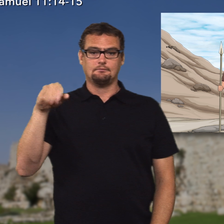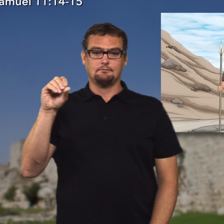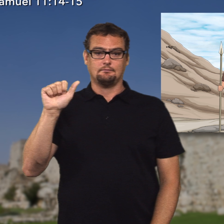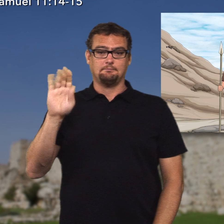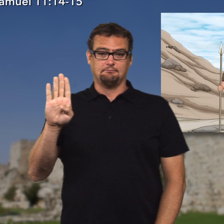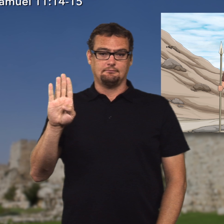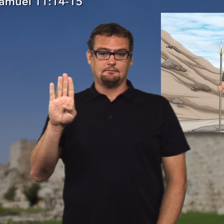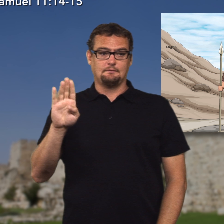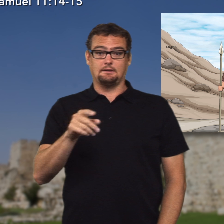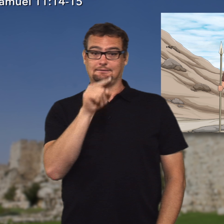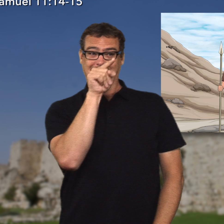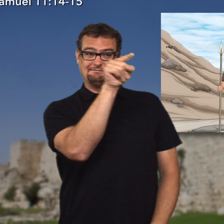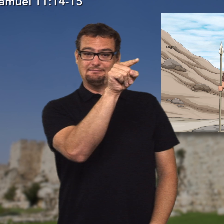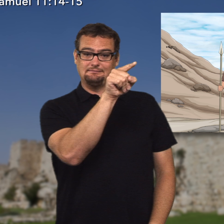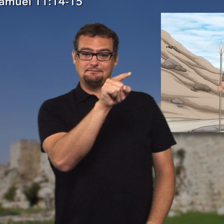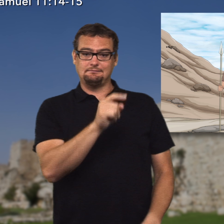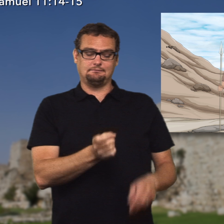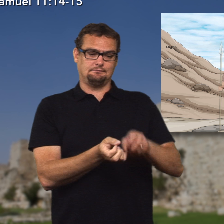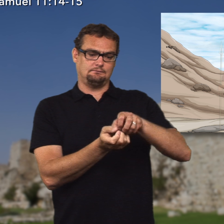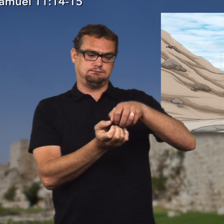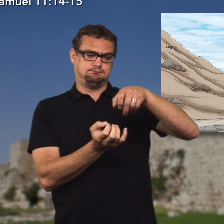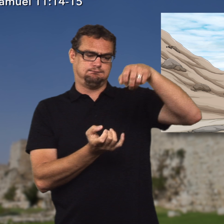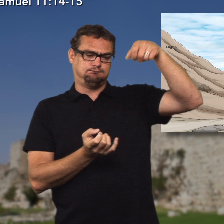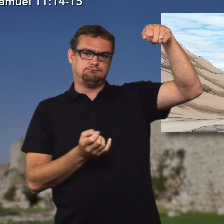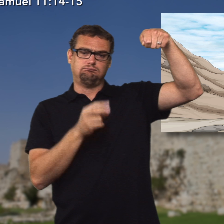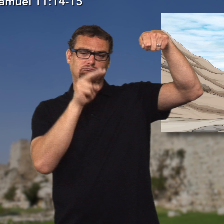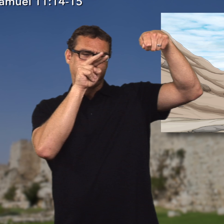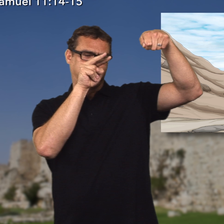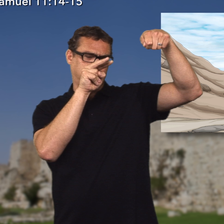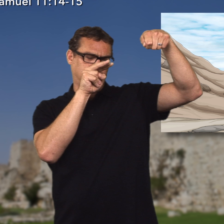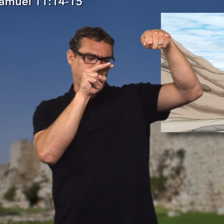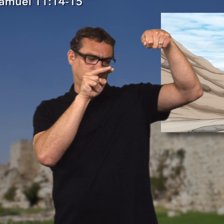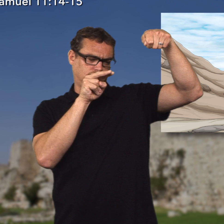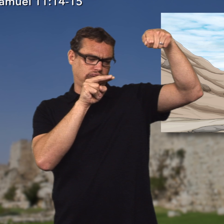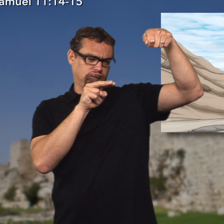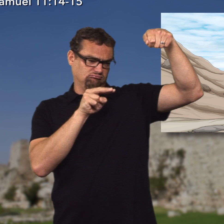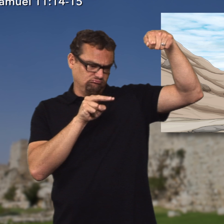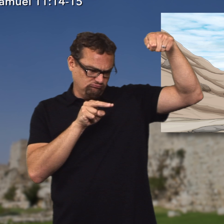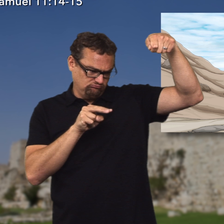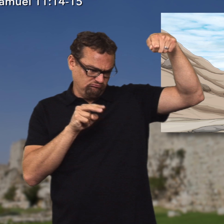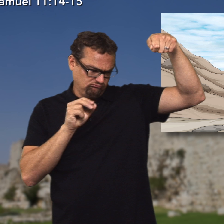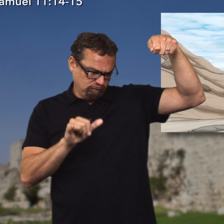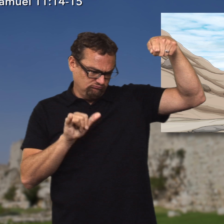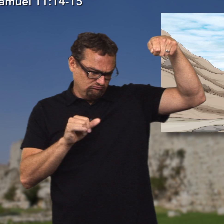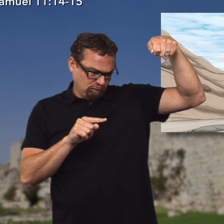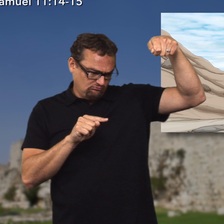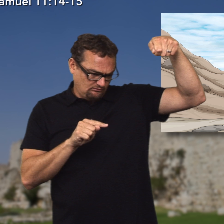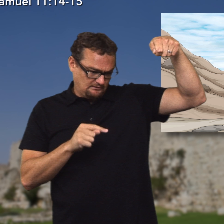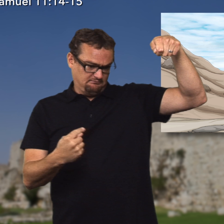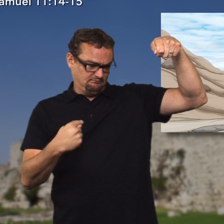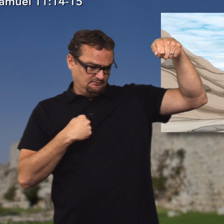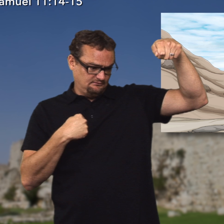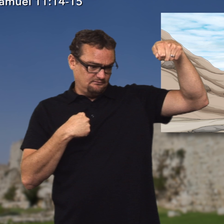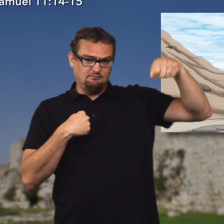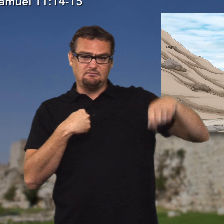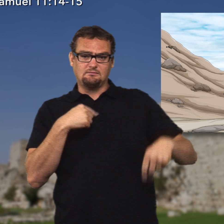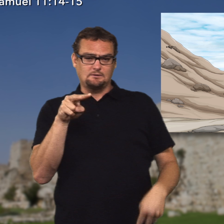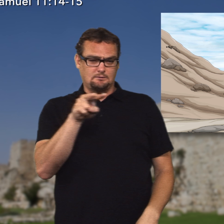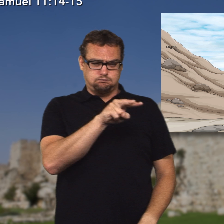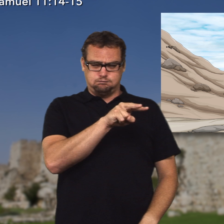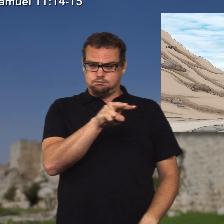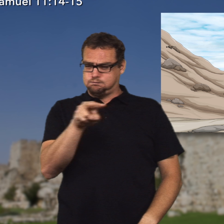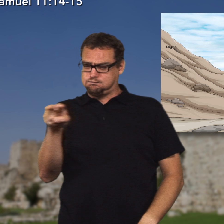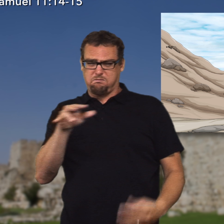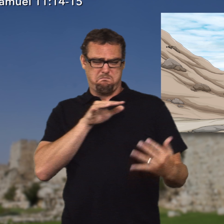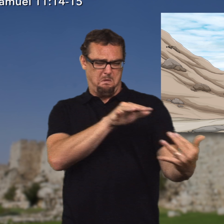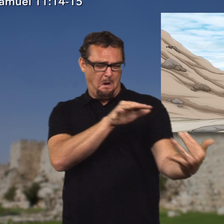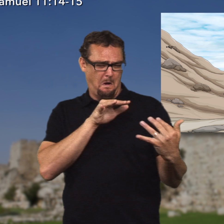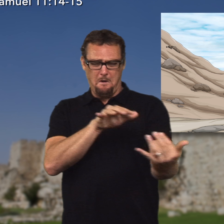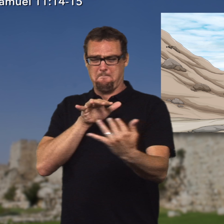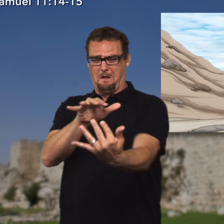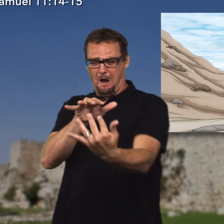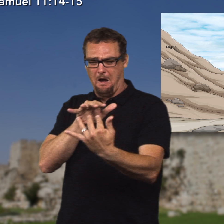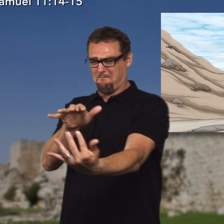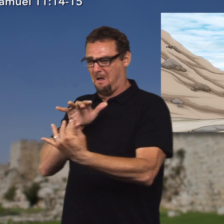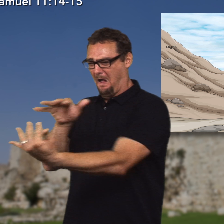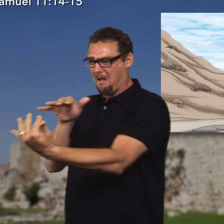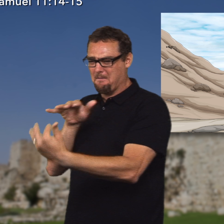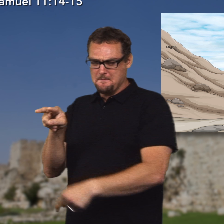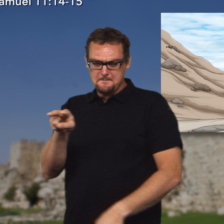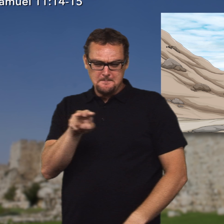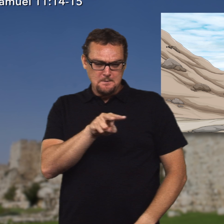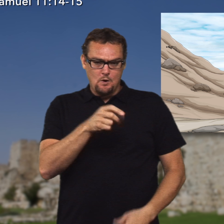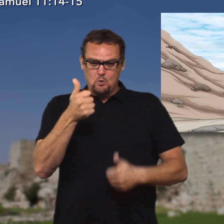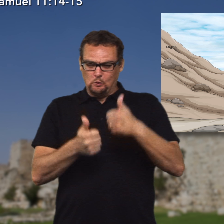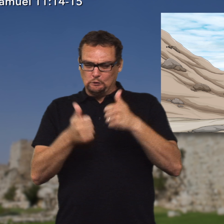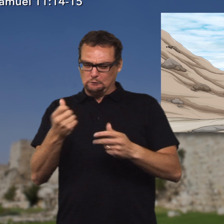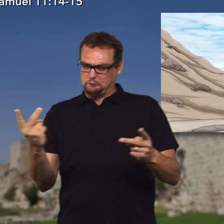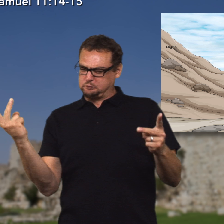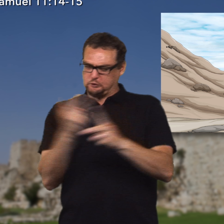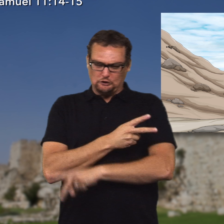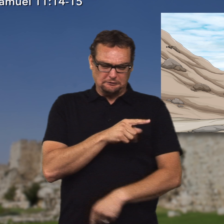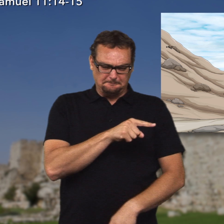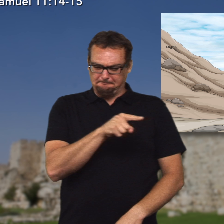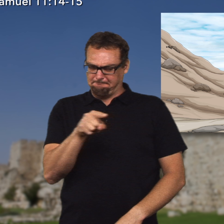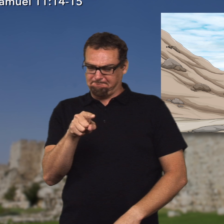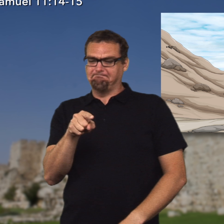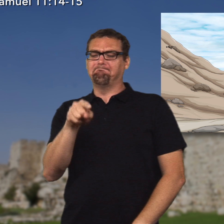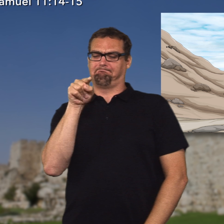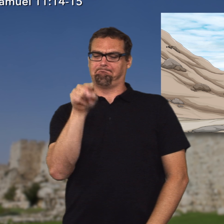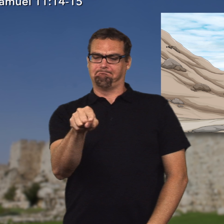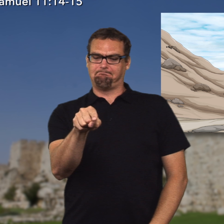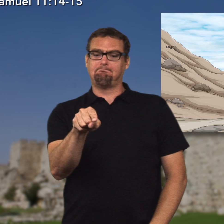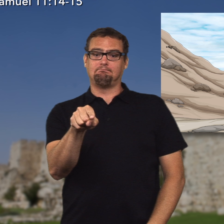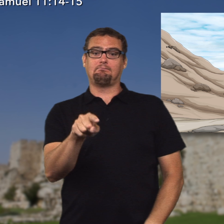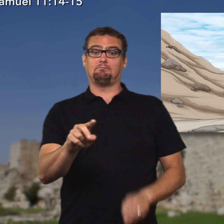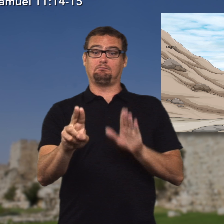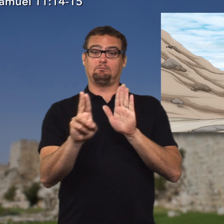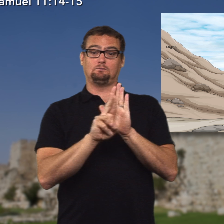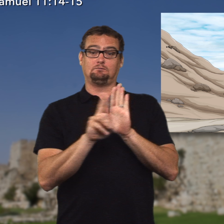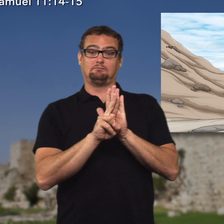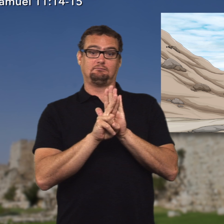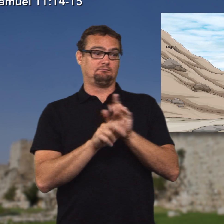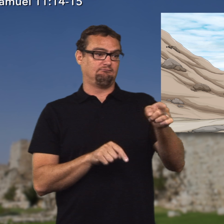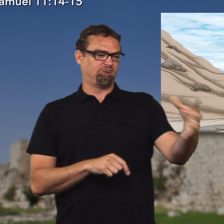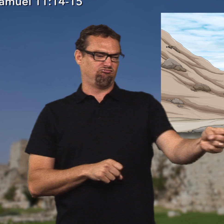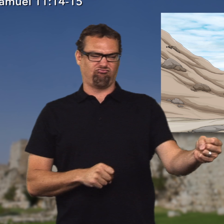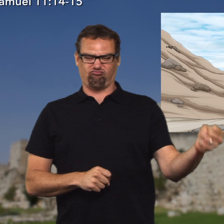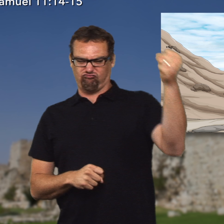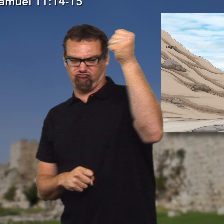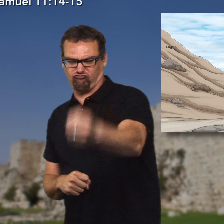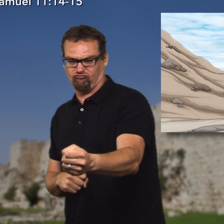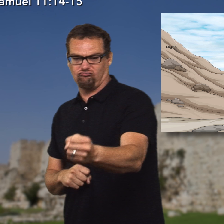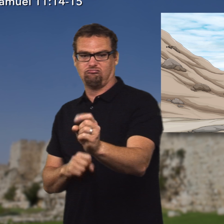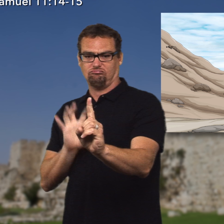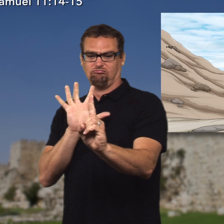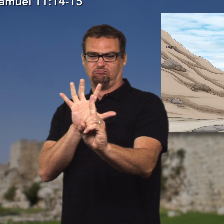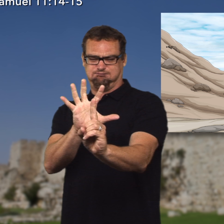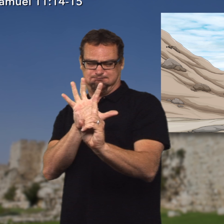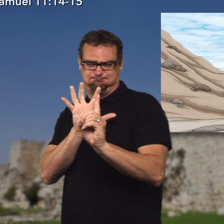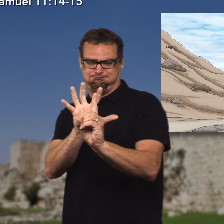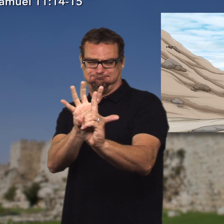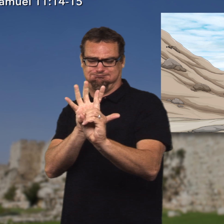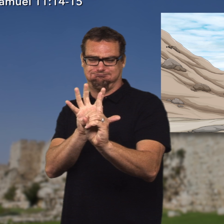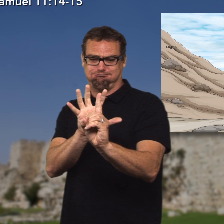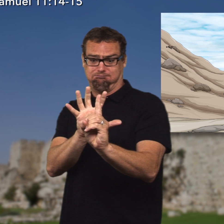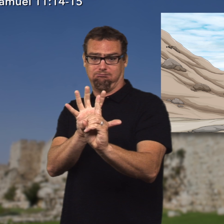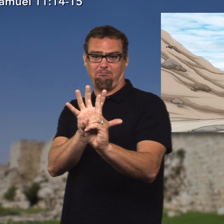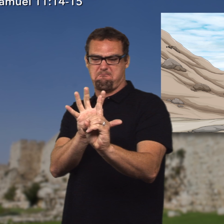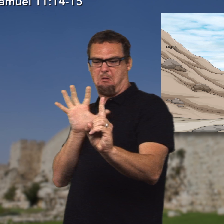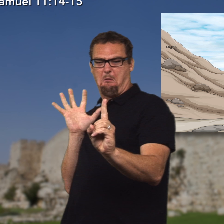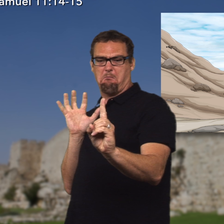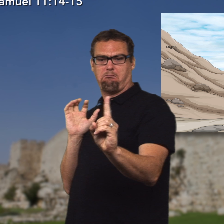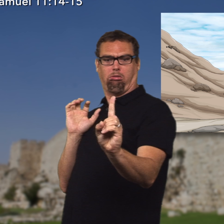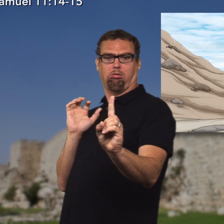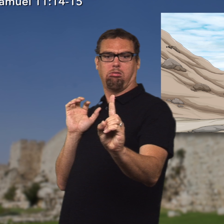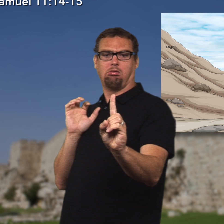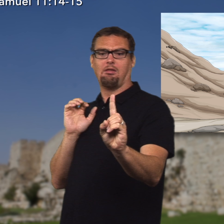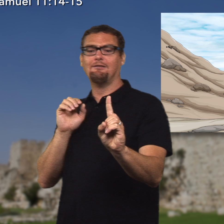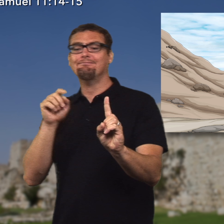In the letter he wrote: “Put Uriah at the front of the fiercest battle;